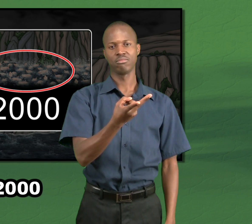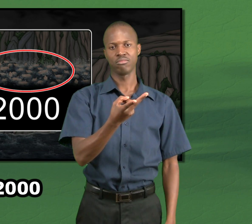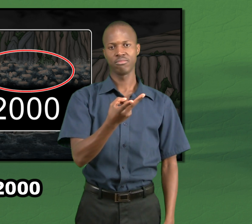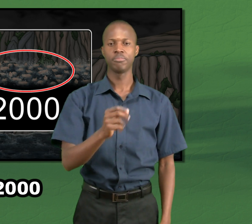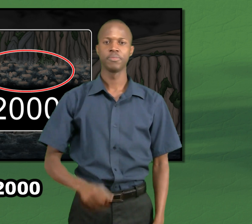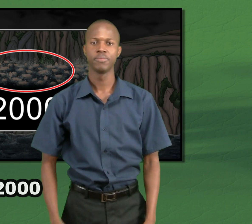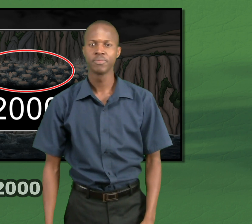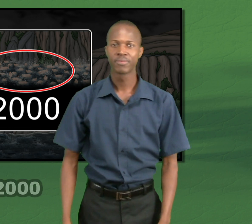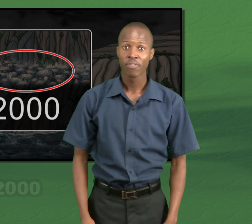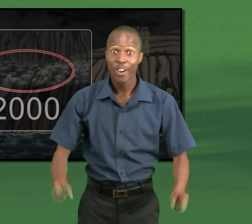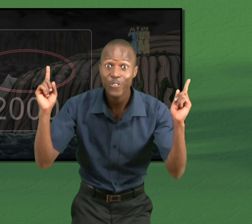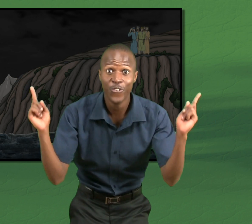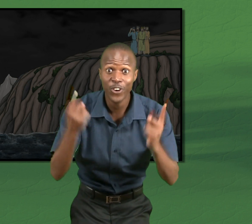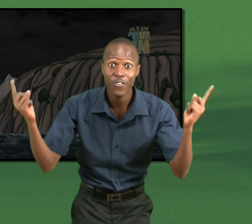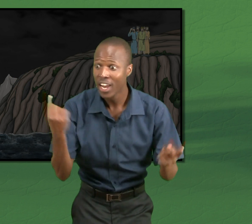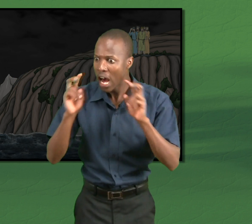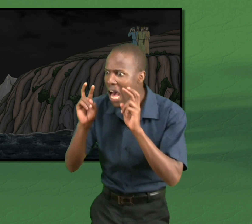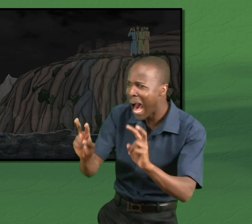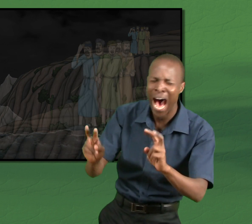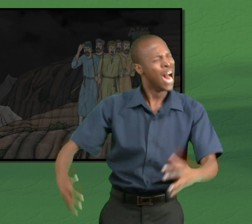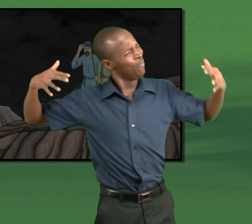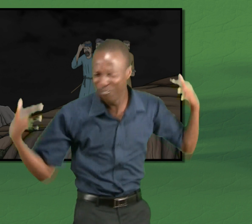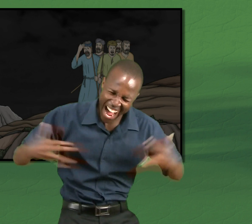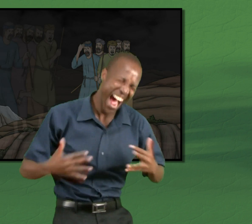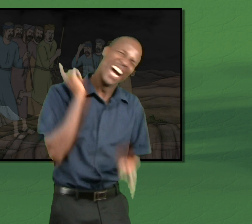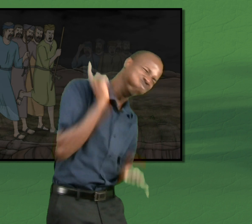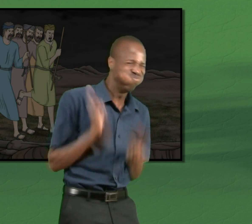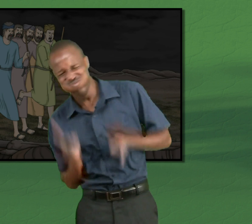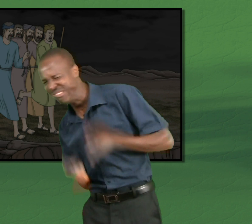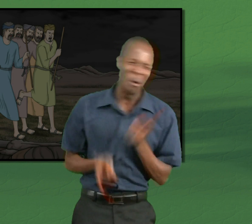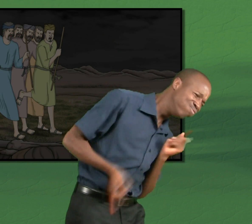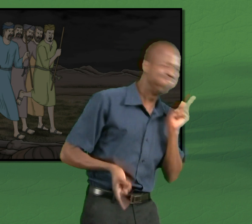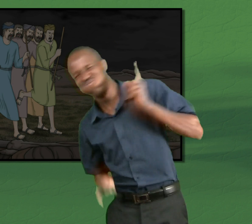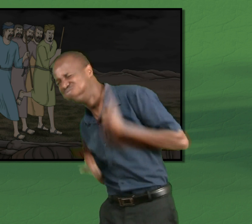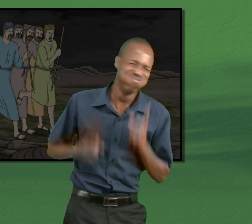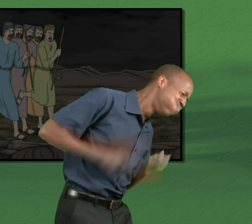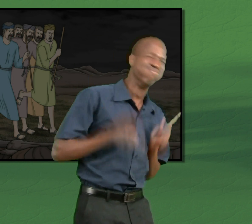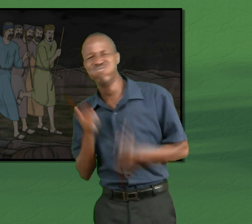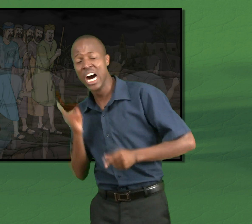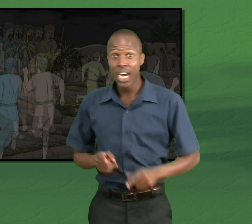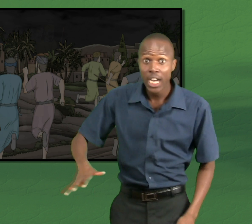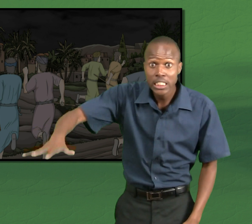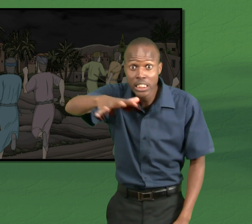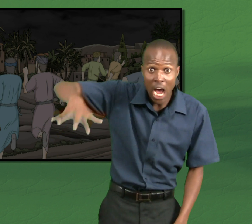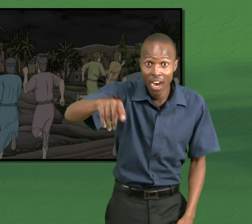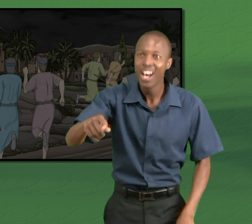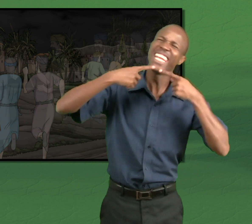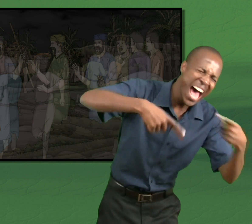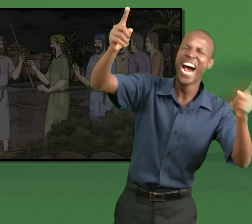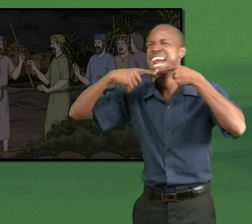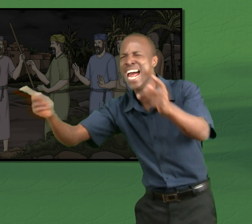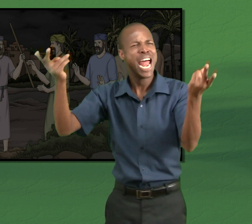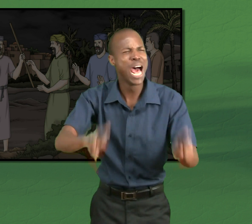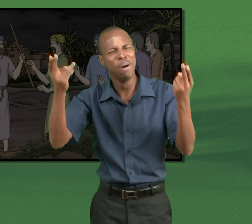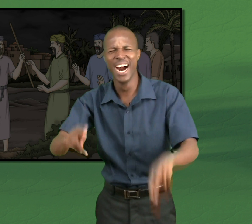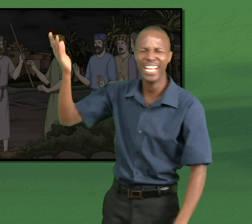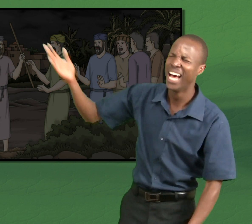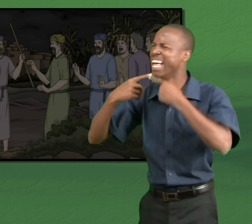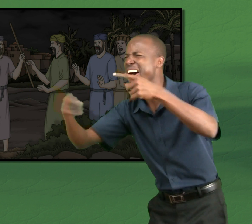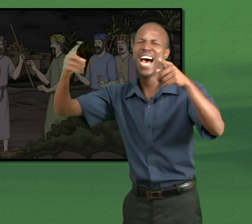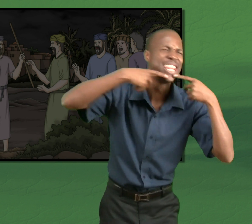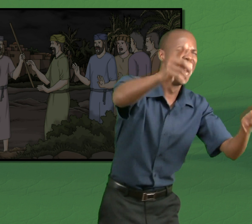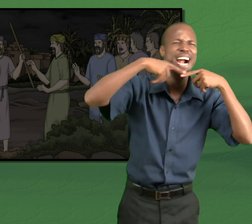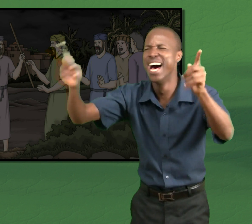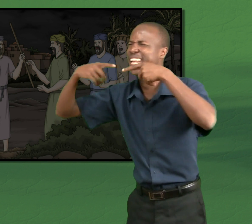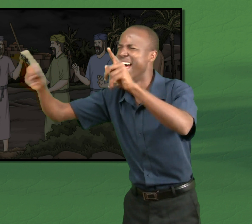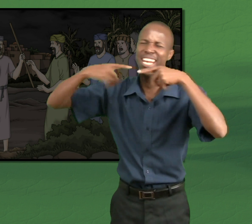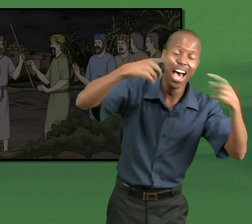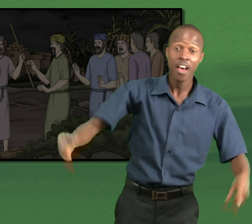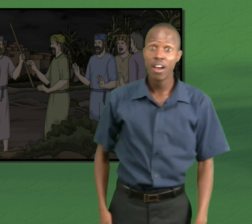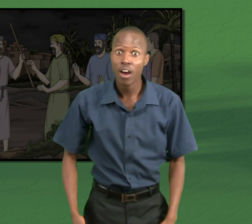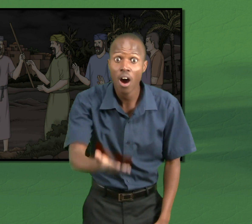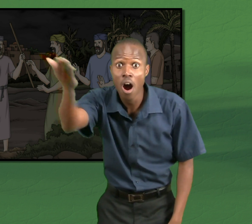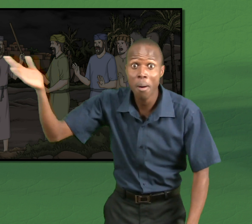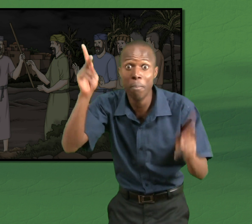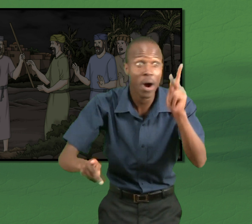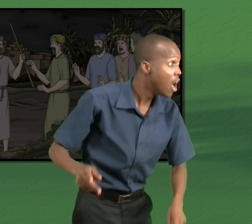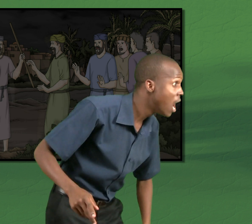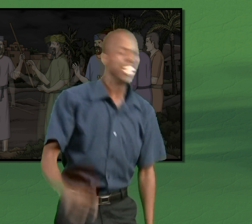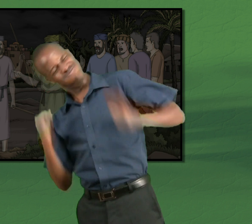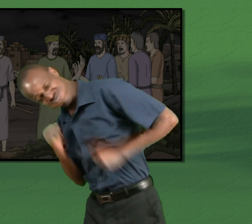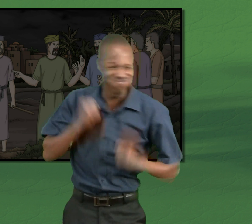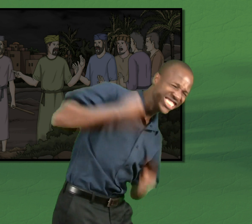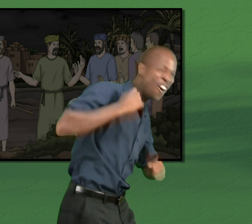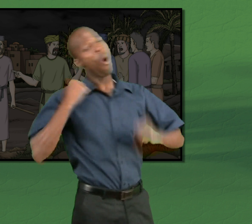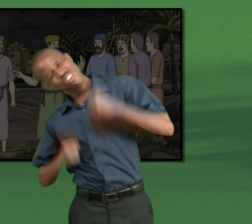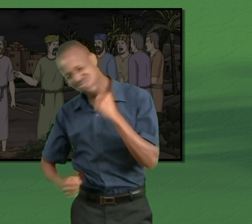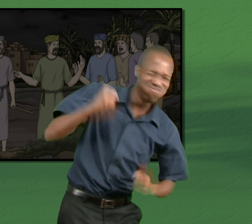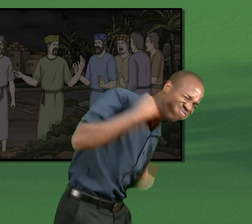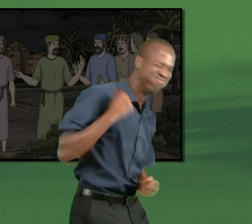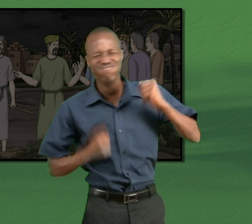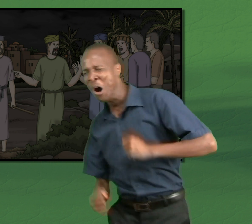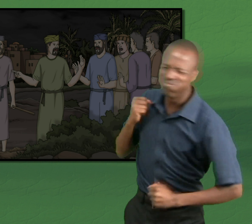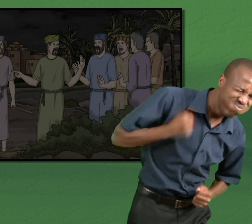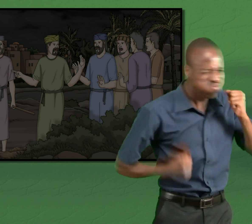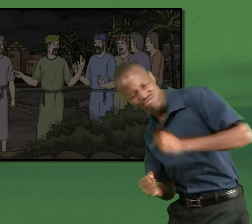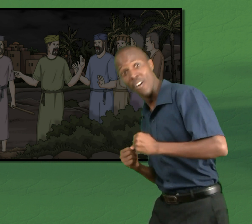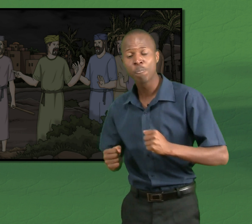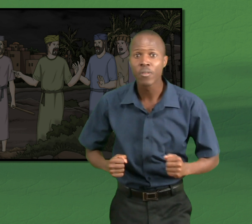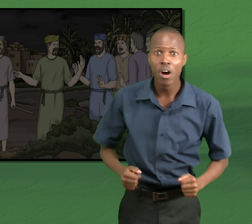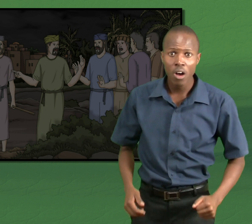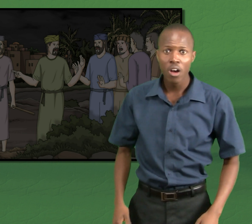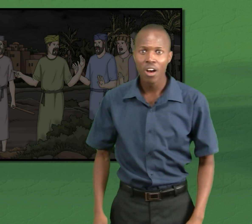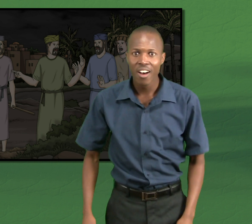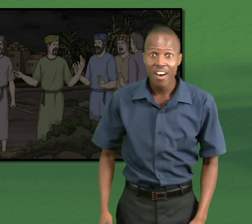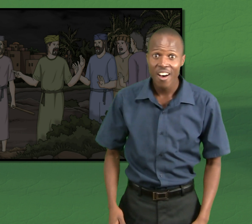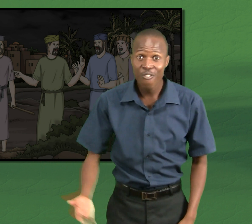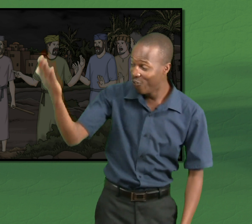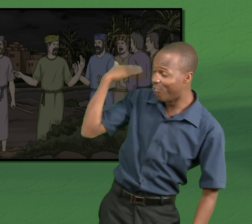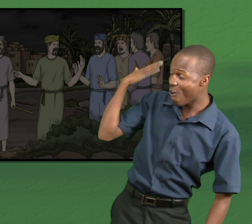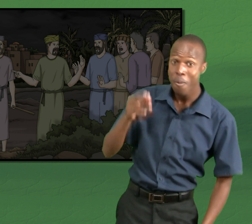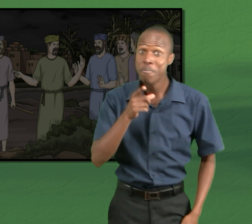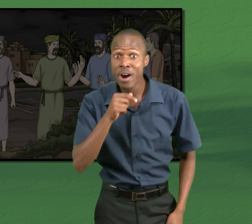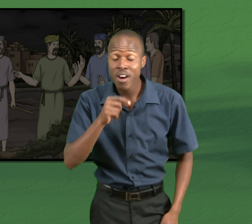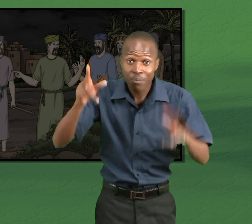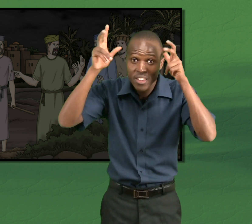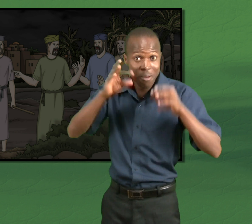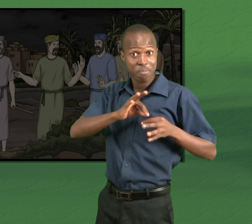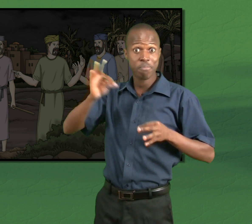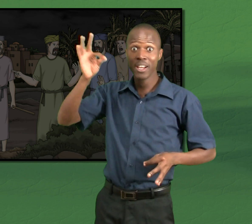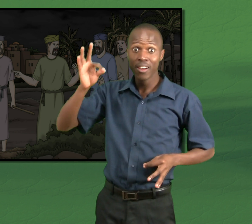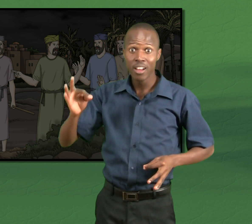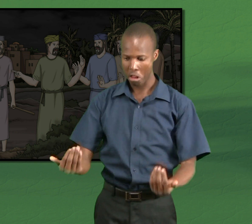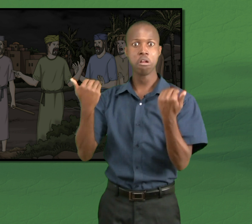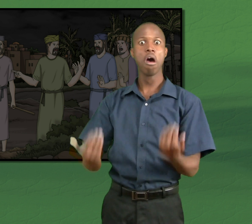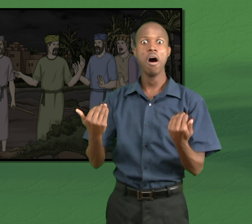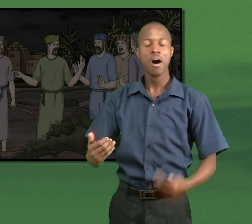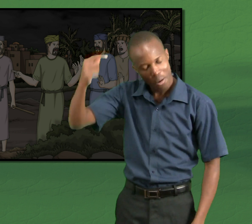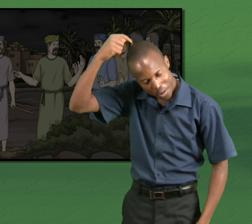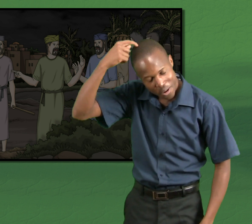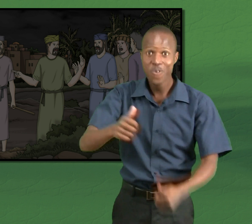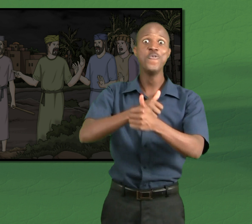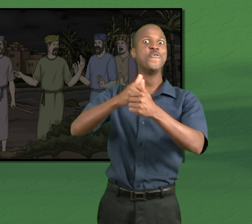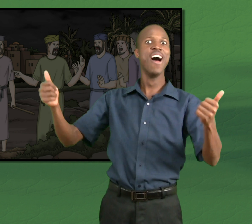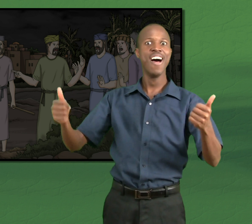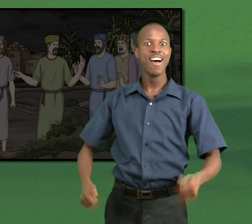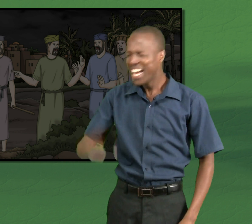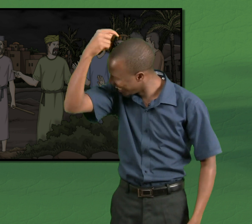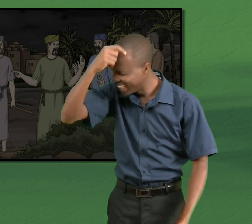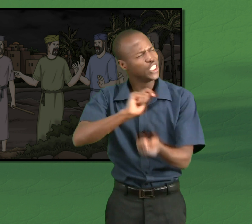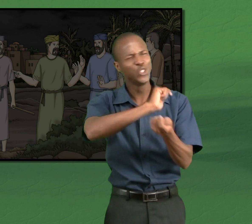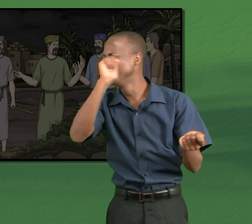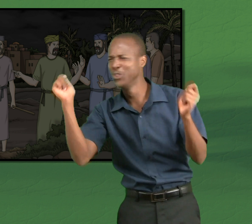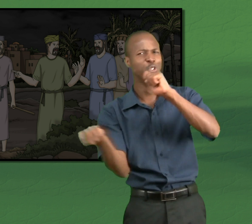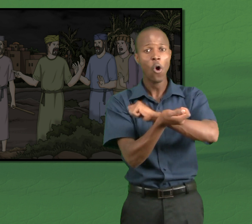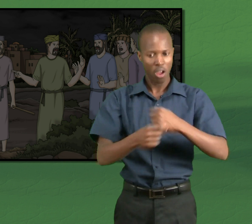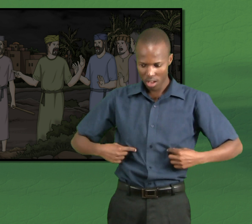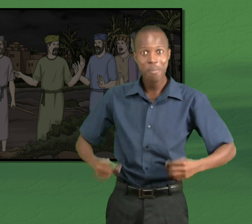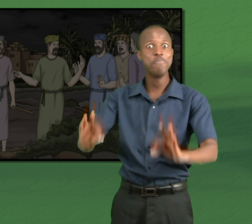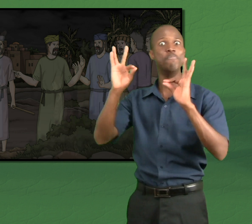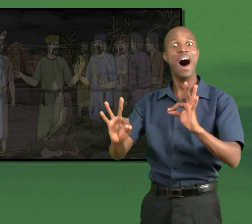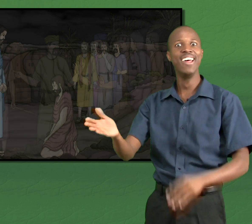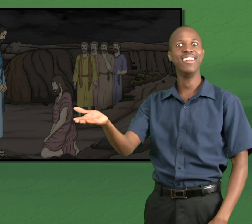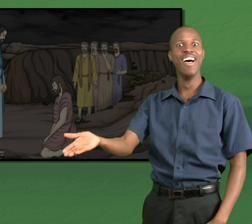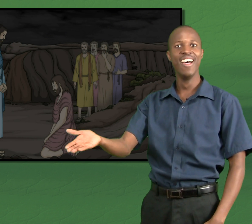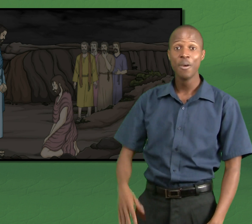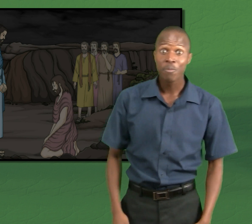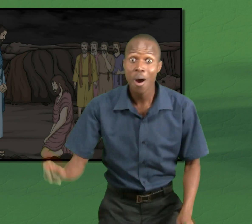Those tending the pigs ran off and reported this in the town and countryside, and the people went out to see what had happened.